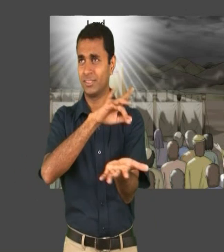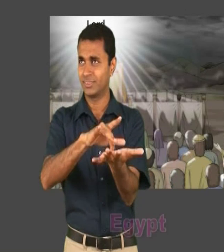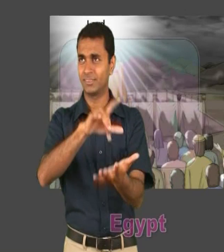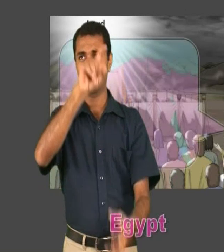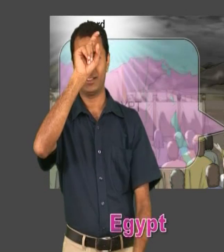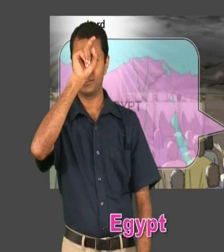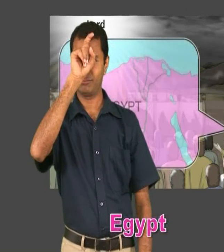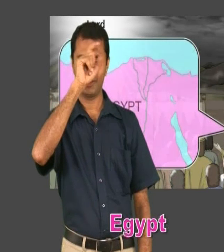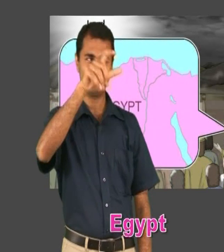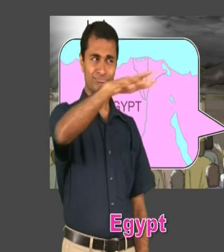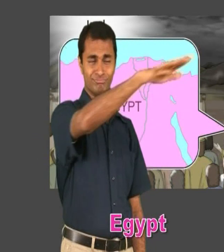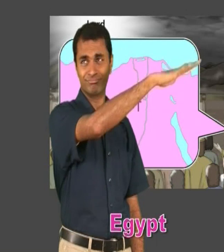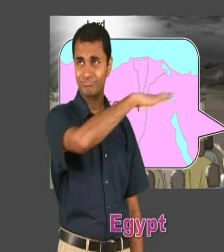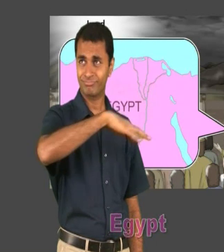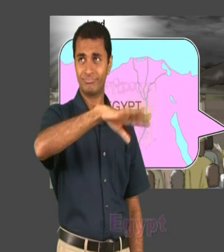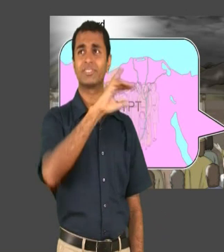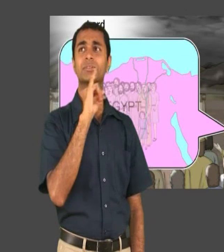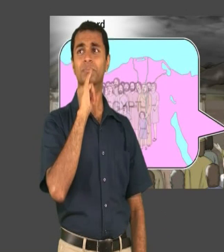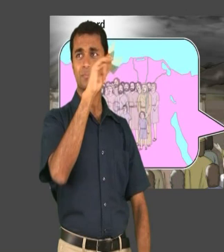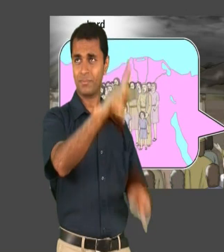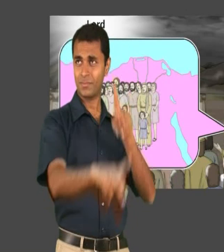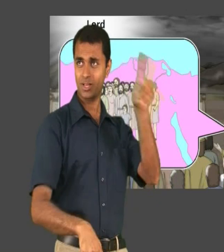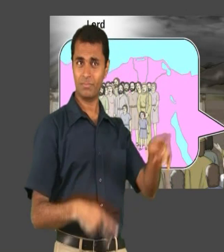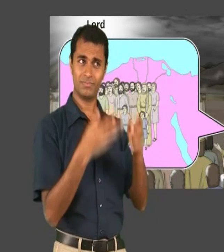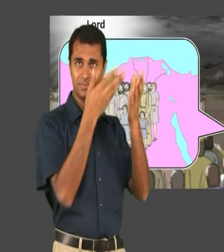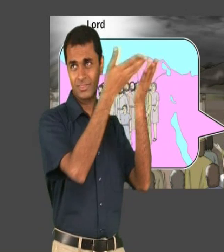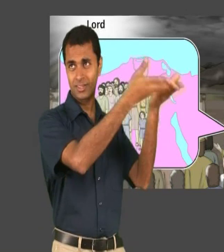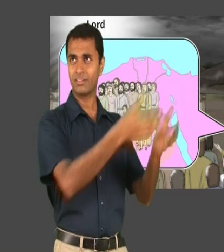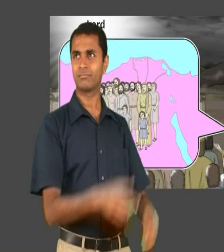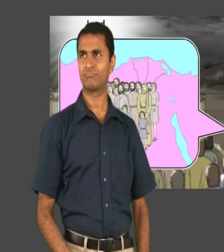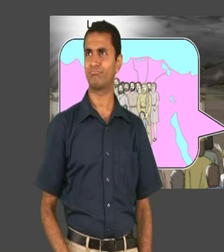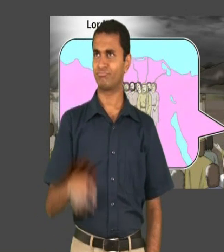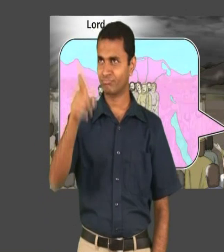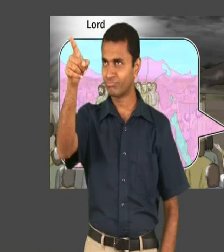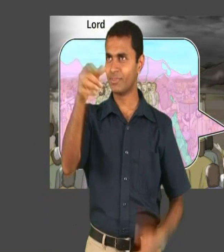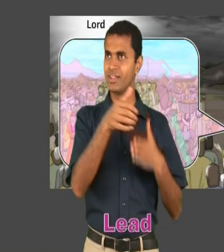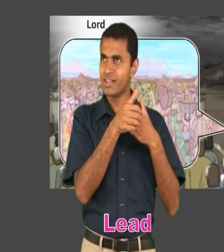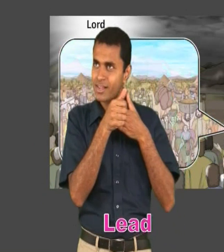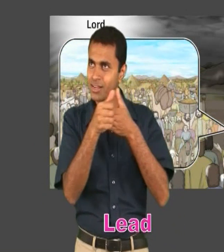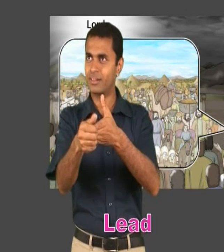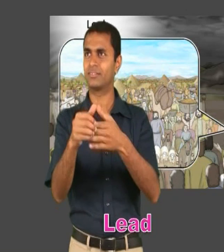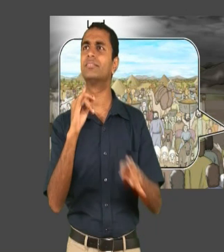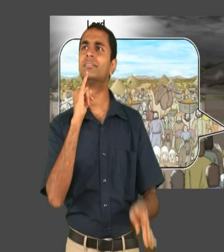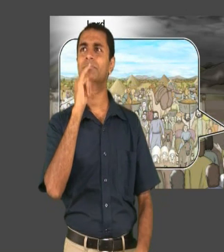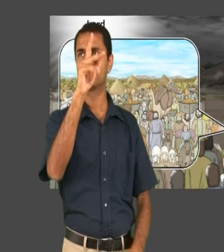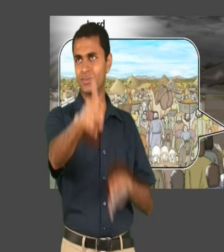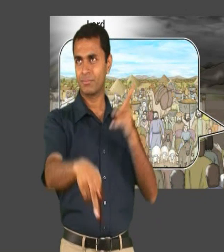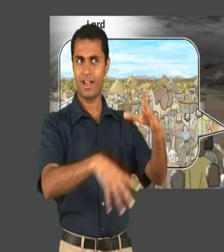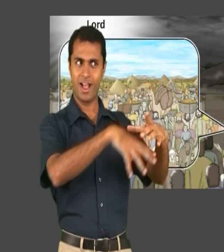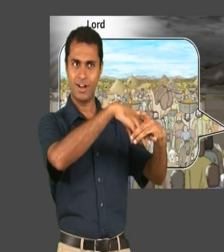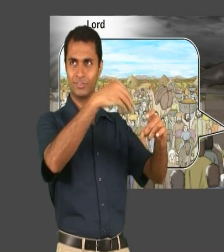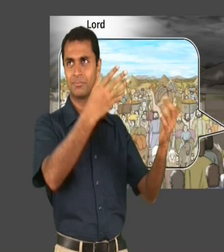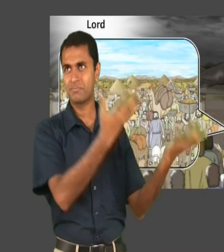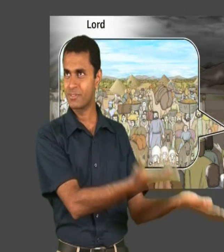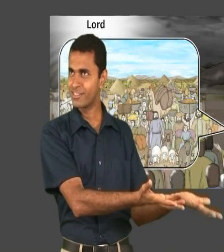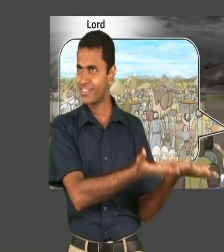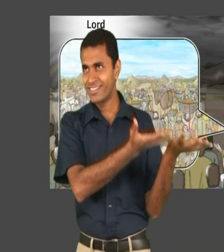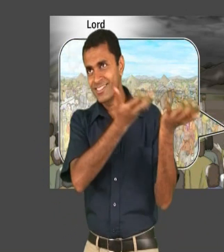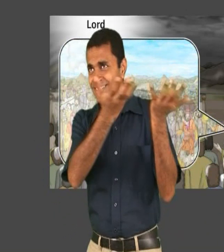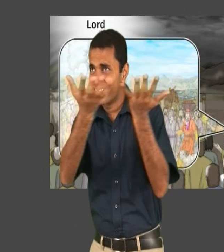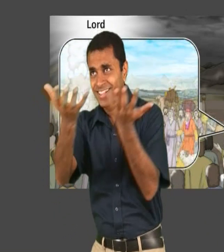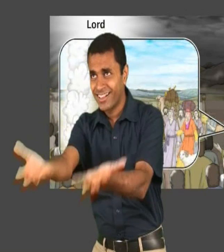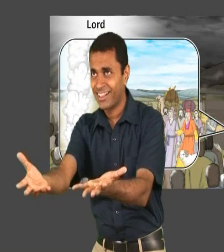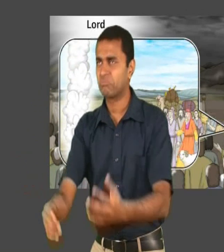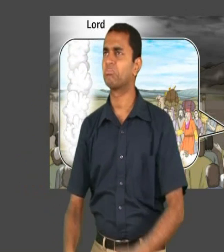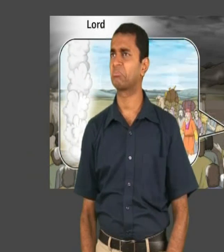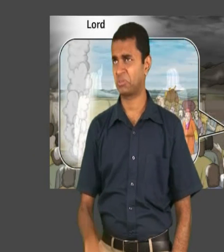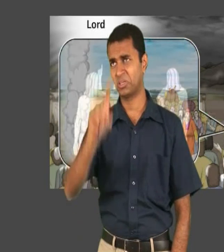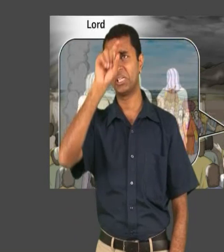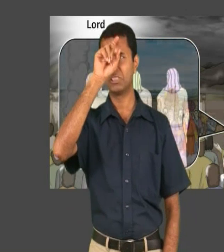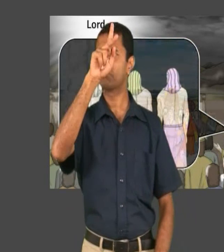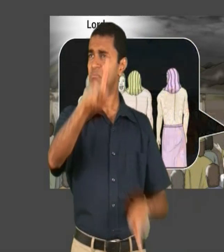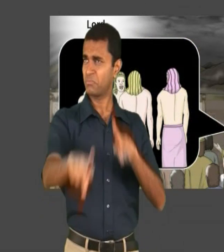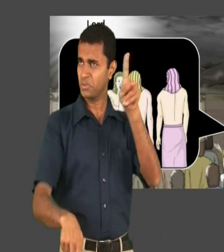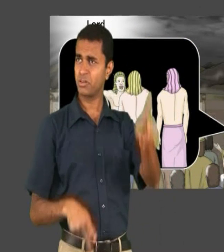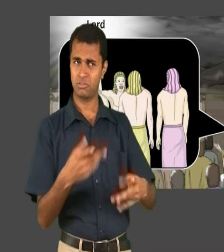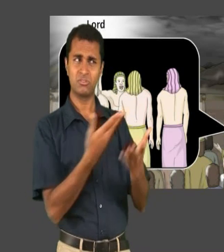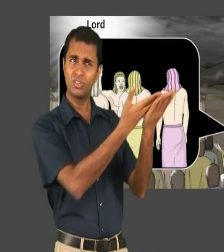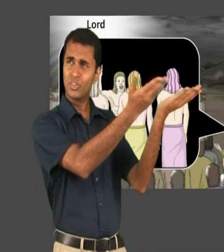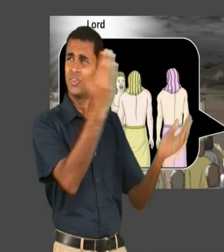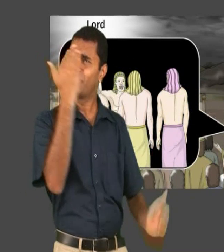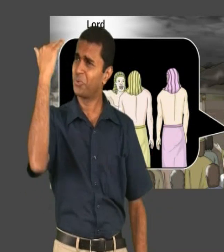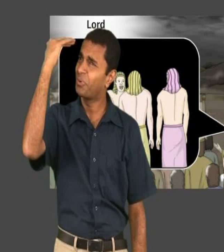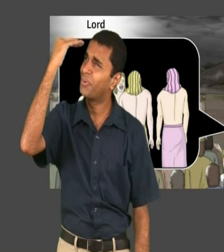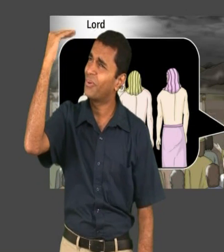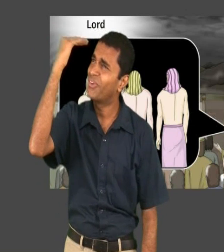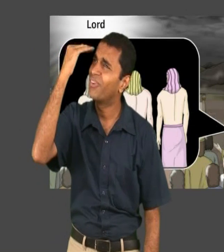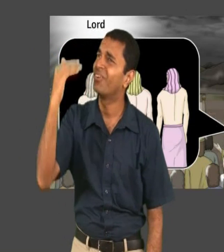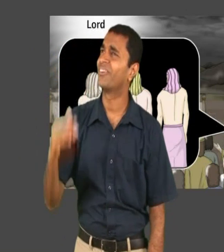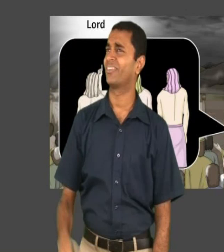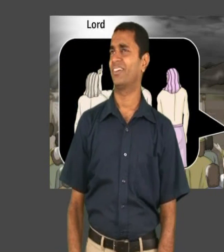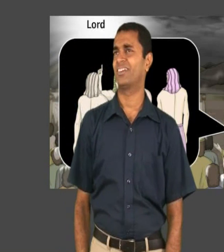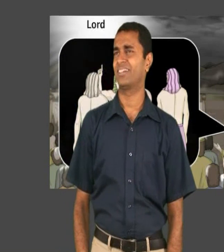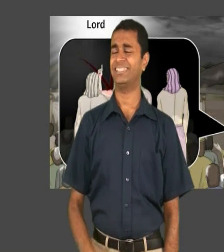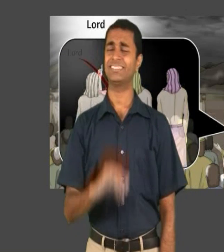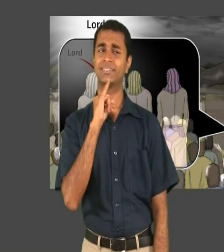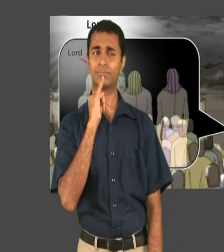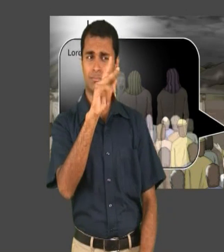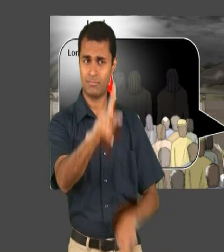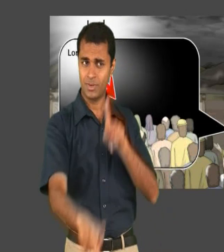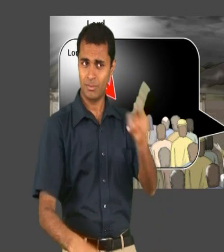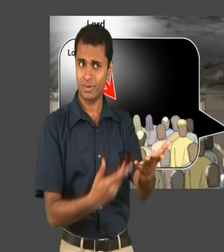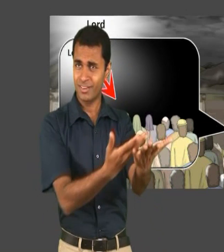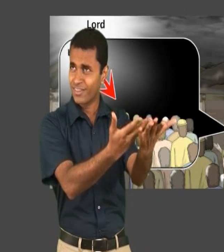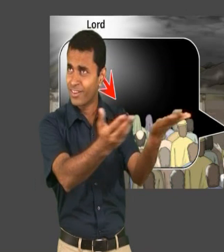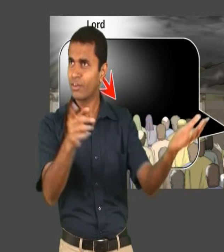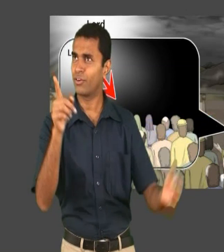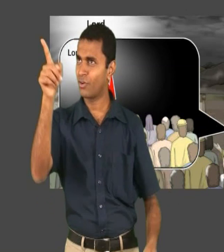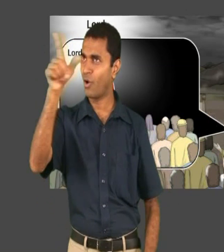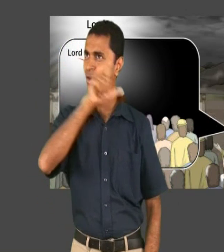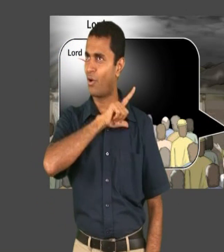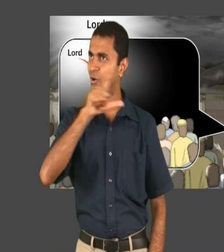And they will tell it to the inhabitants of this land.